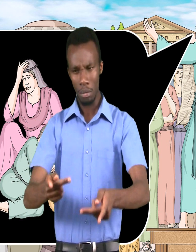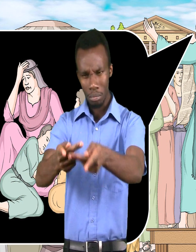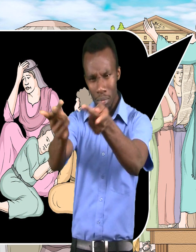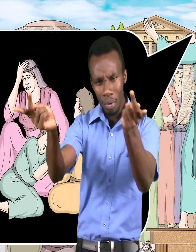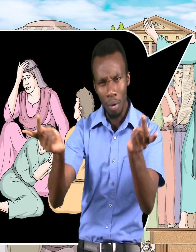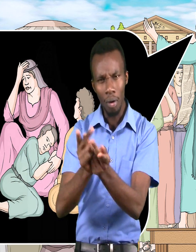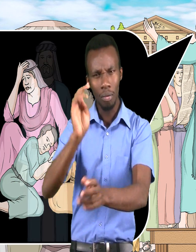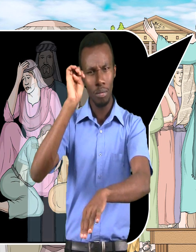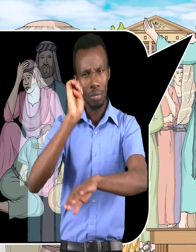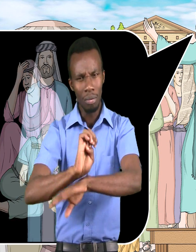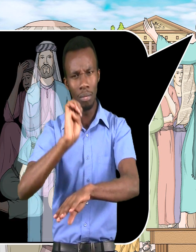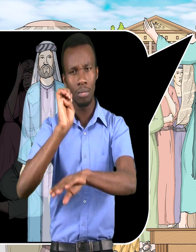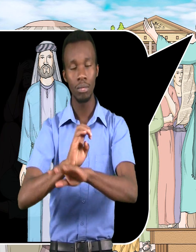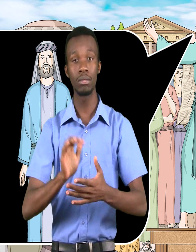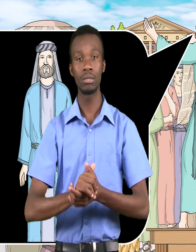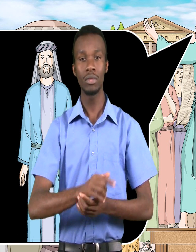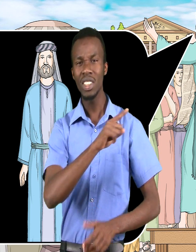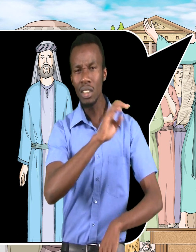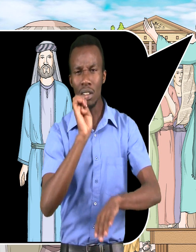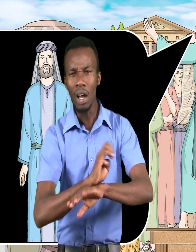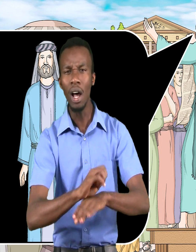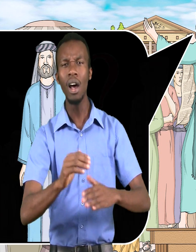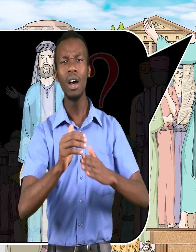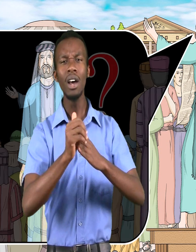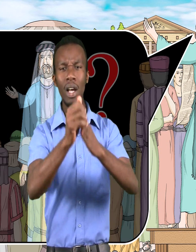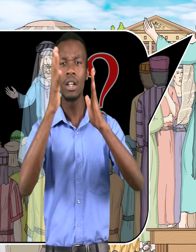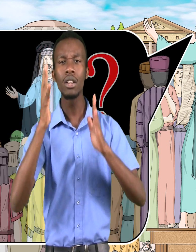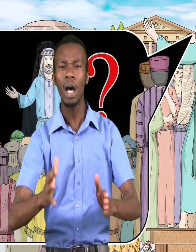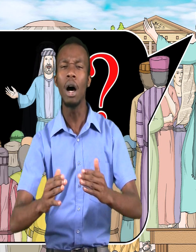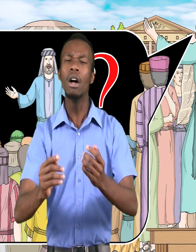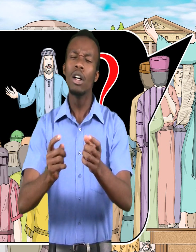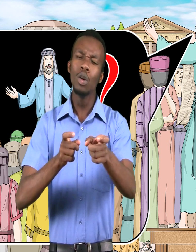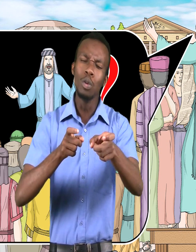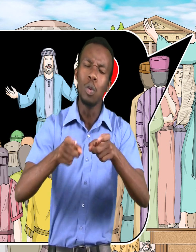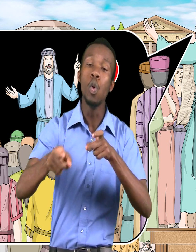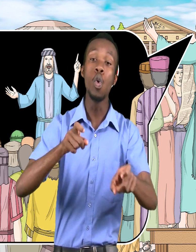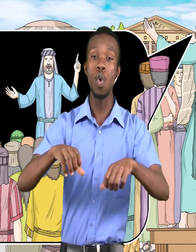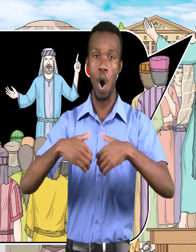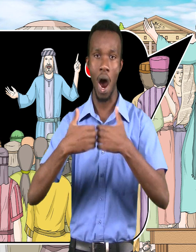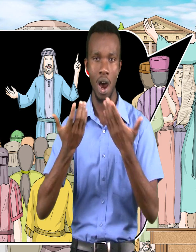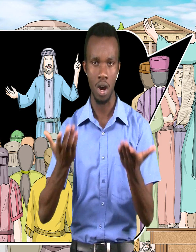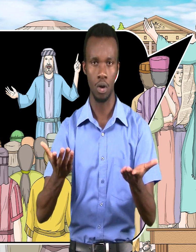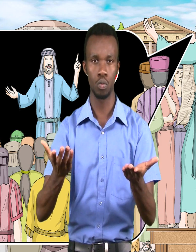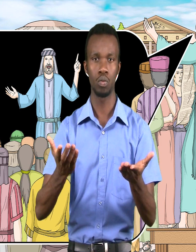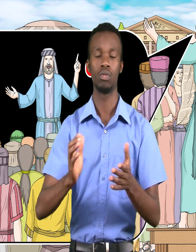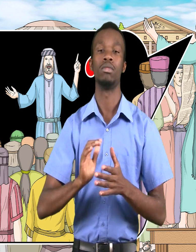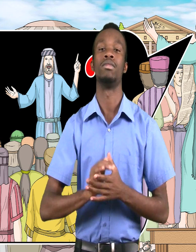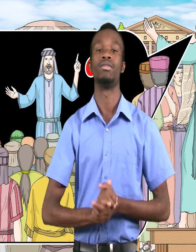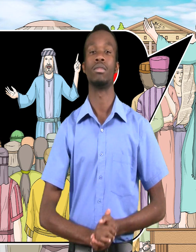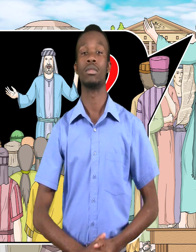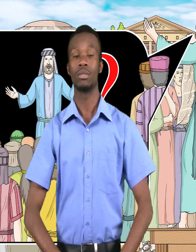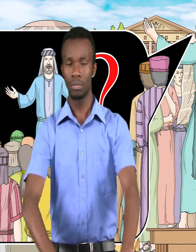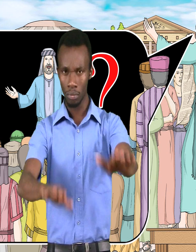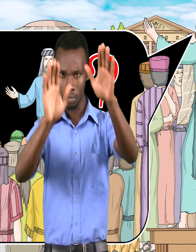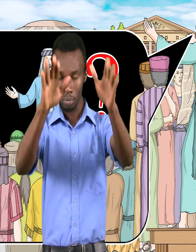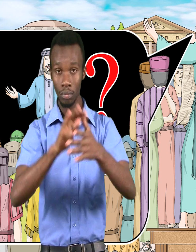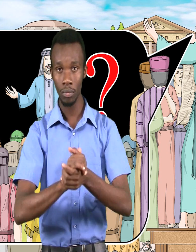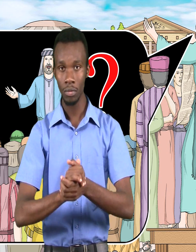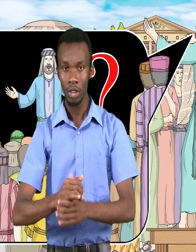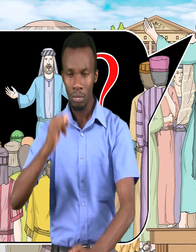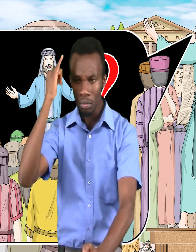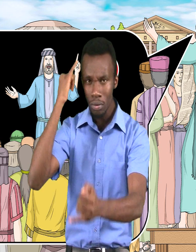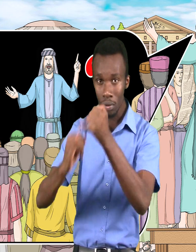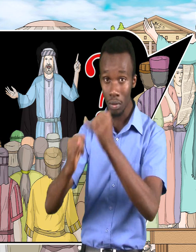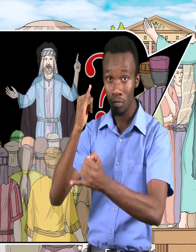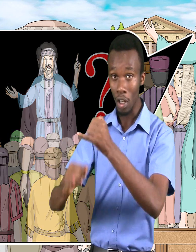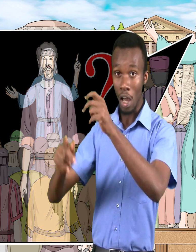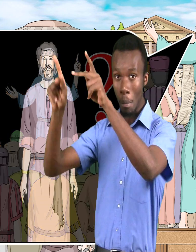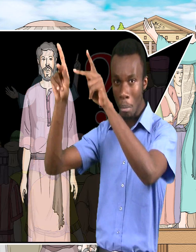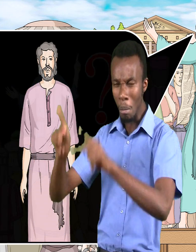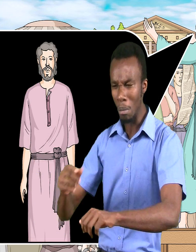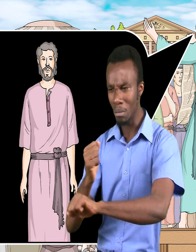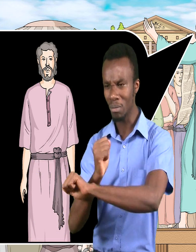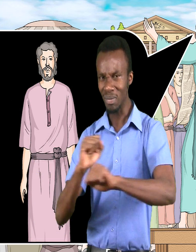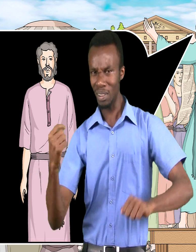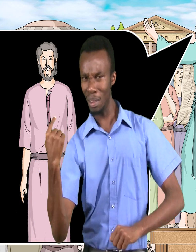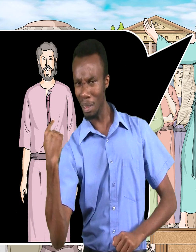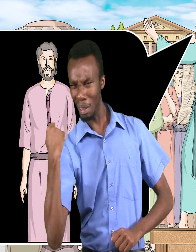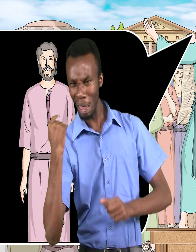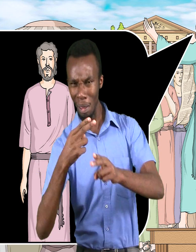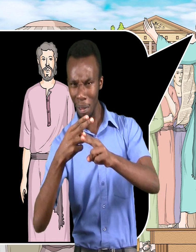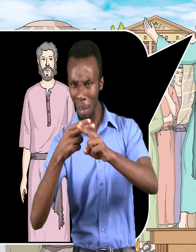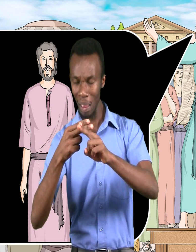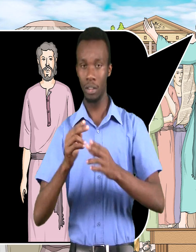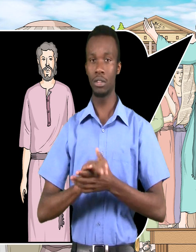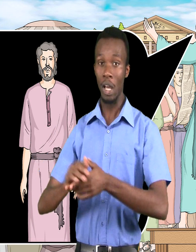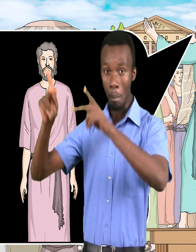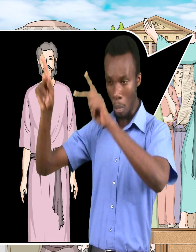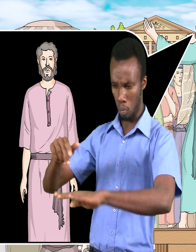For if someone does not know how to manage his own household, how can he care for the church of God?